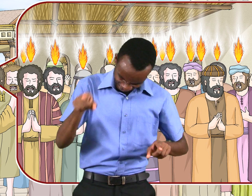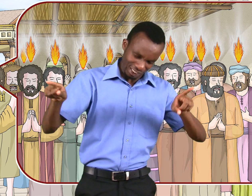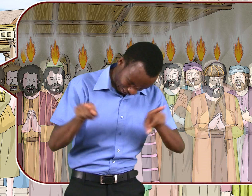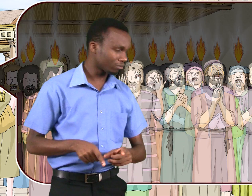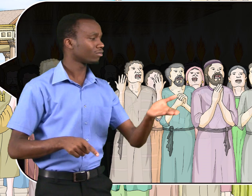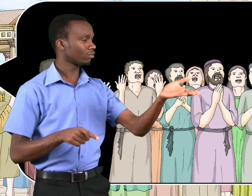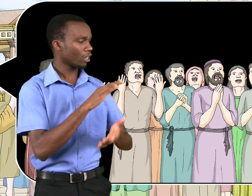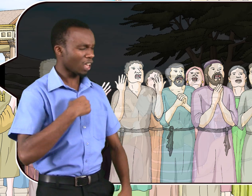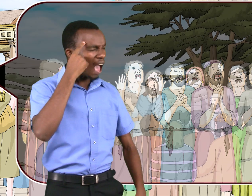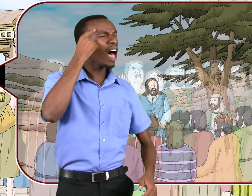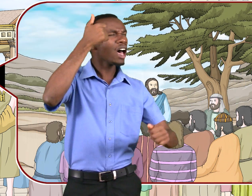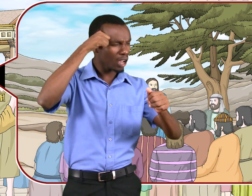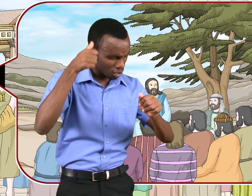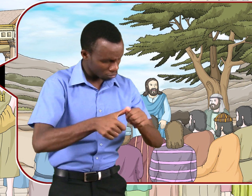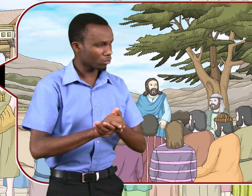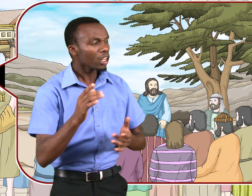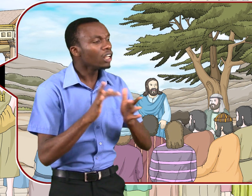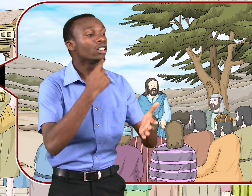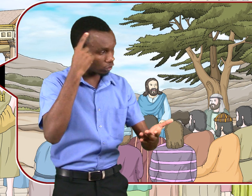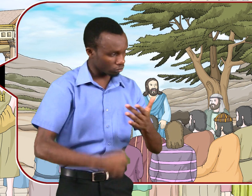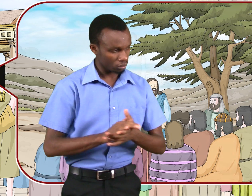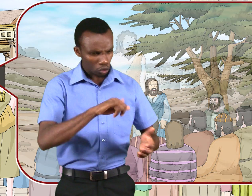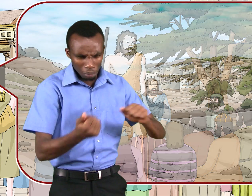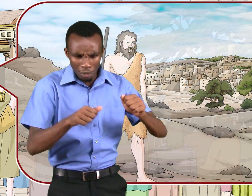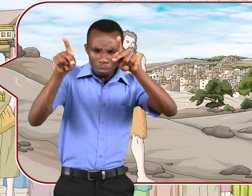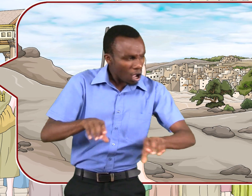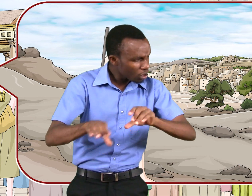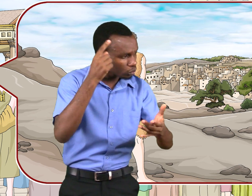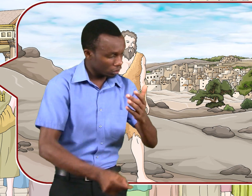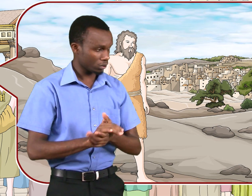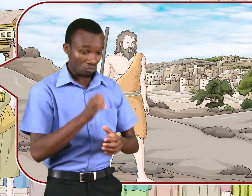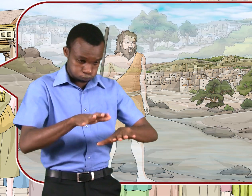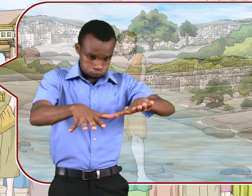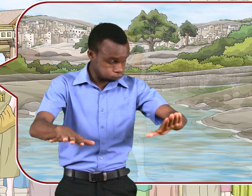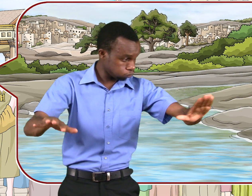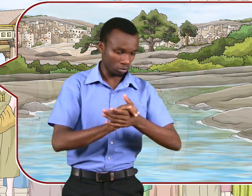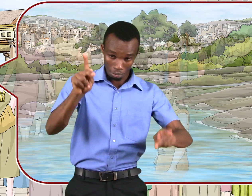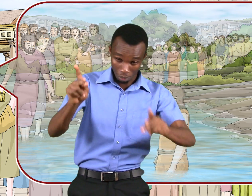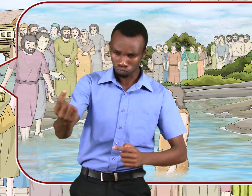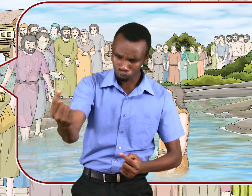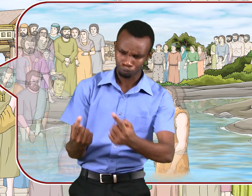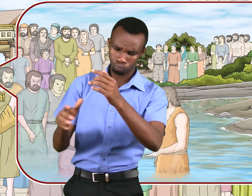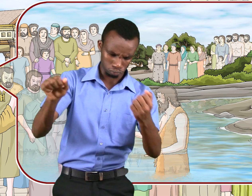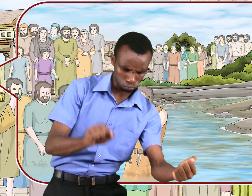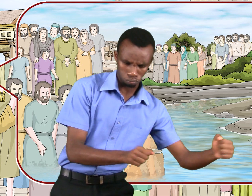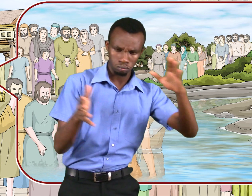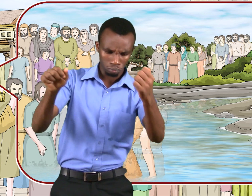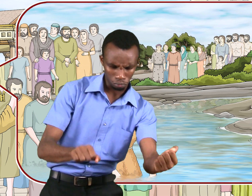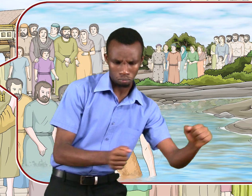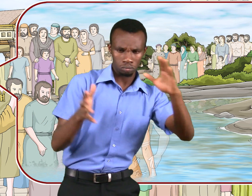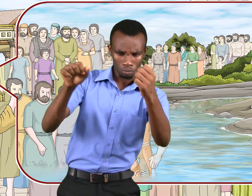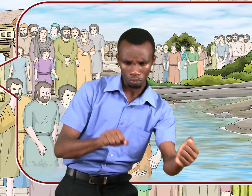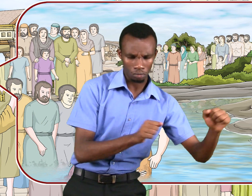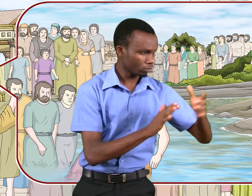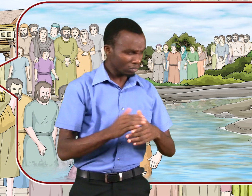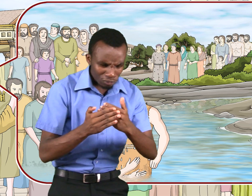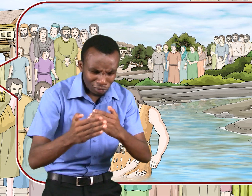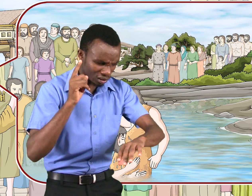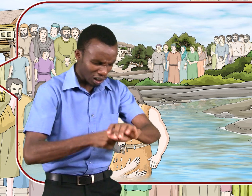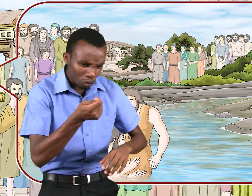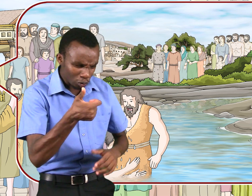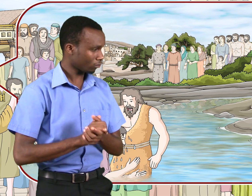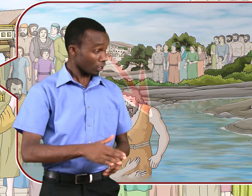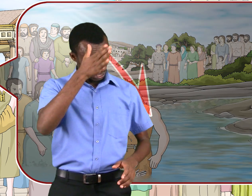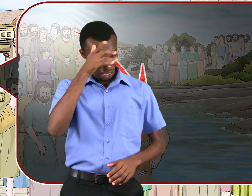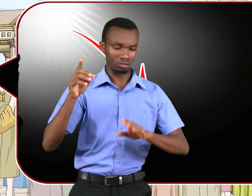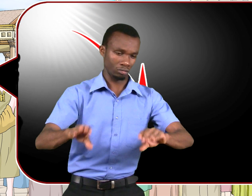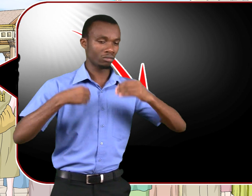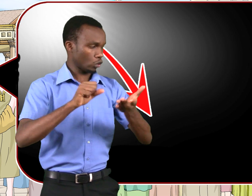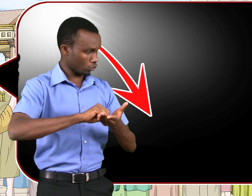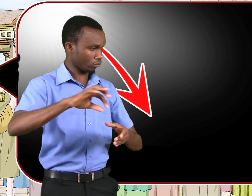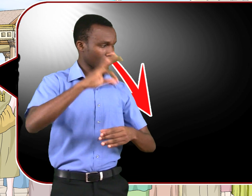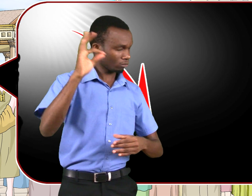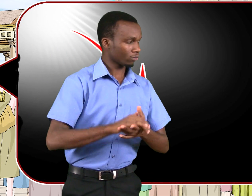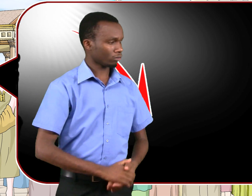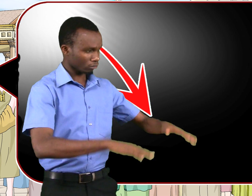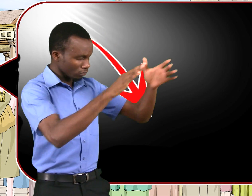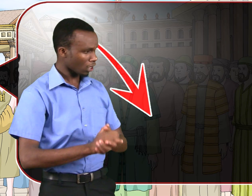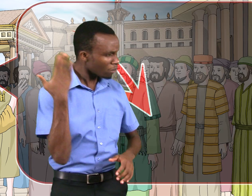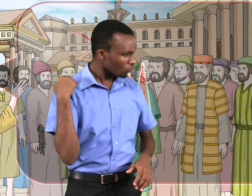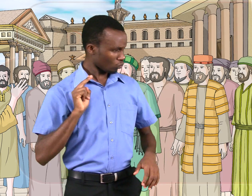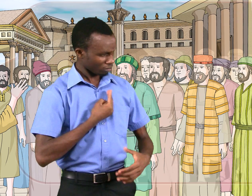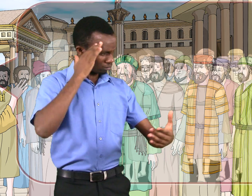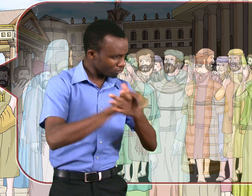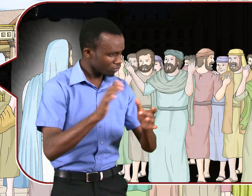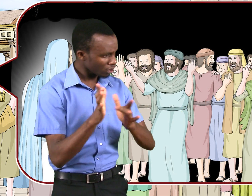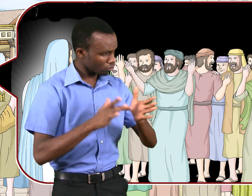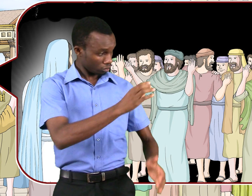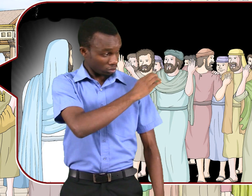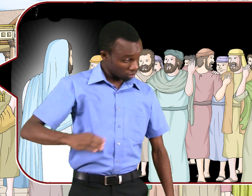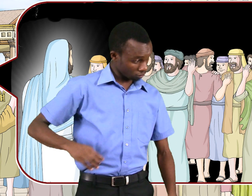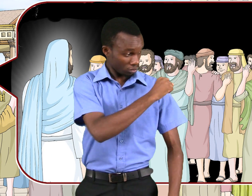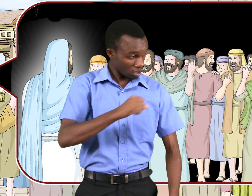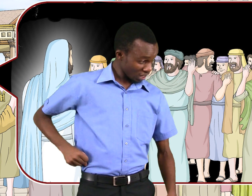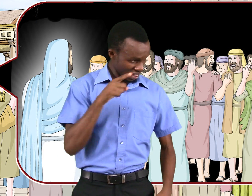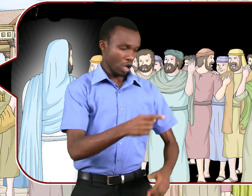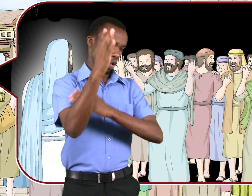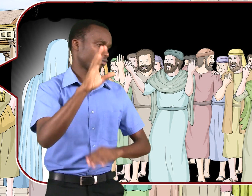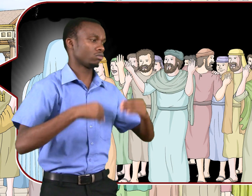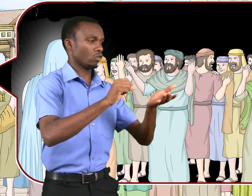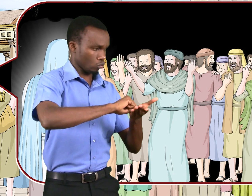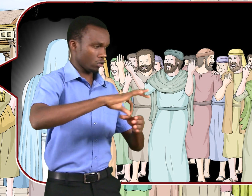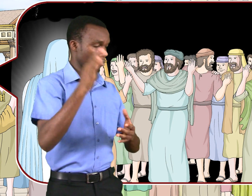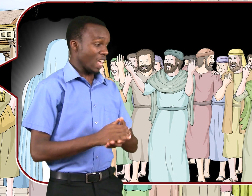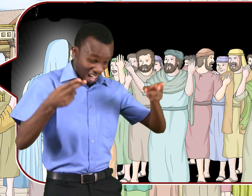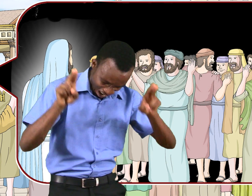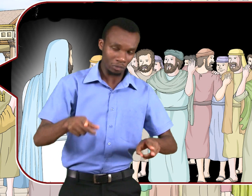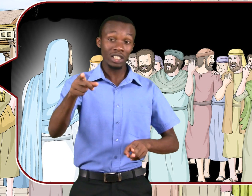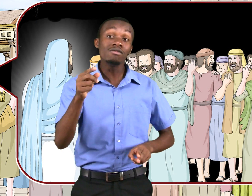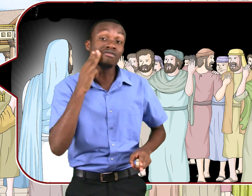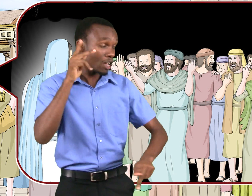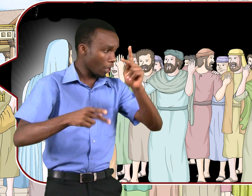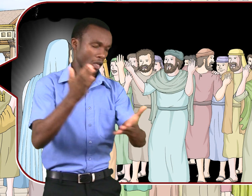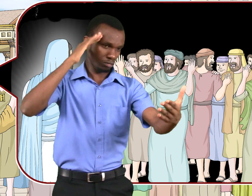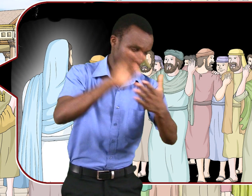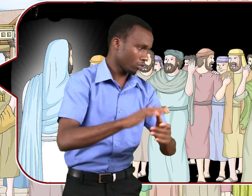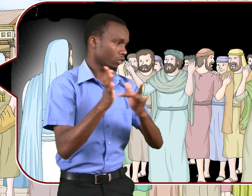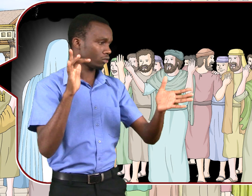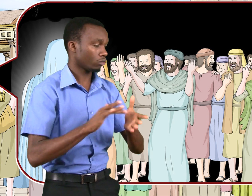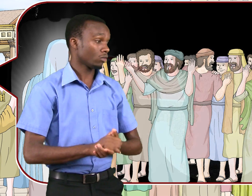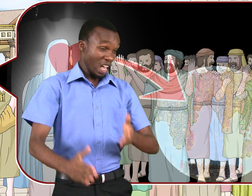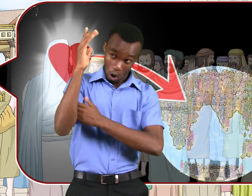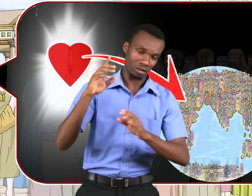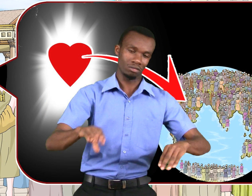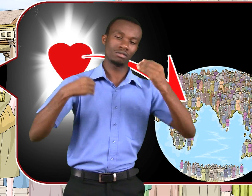Then I remembered the word of the Lord, as He used to say, ‘John baptized with water, but you will be baptized with the Holy Spirit.’